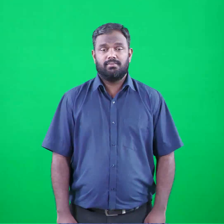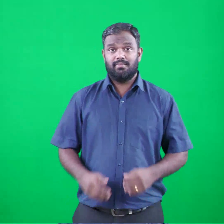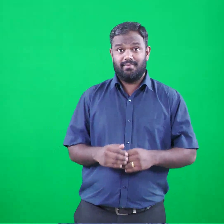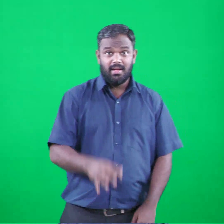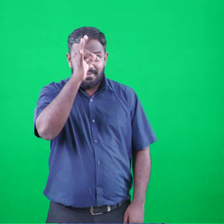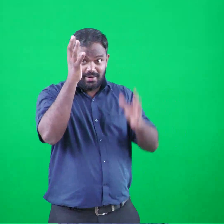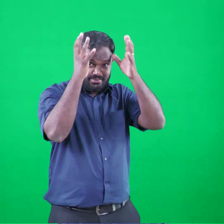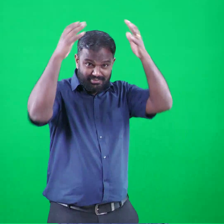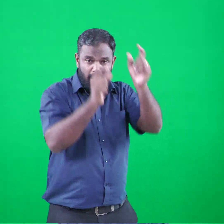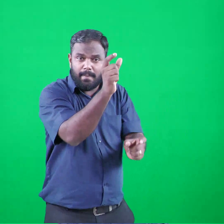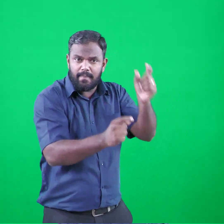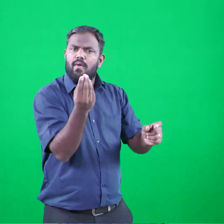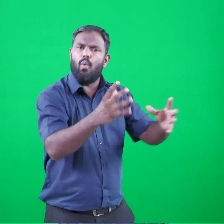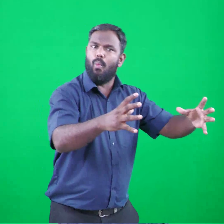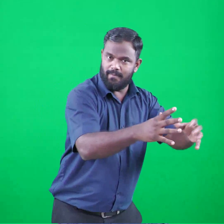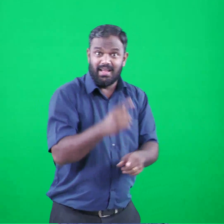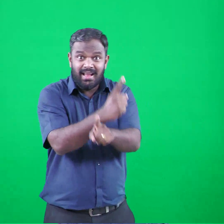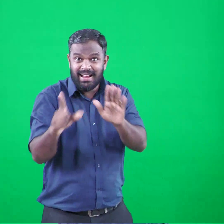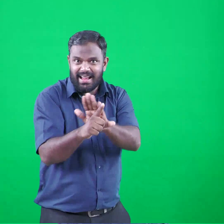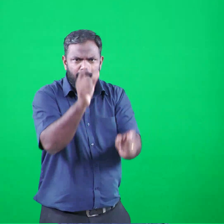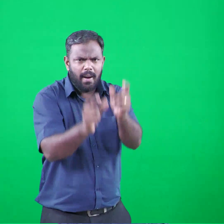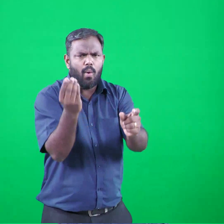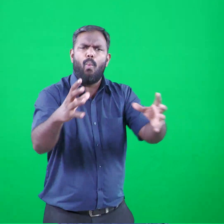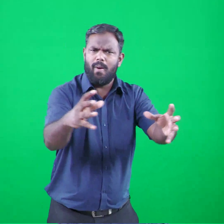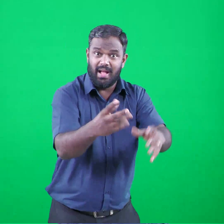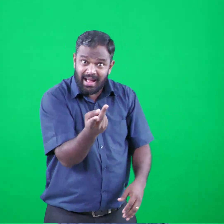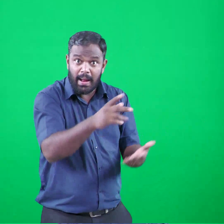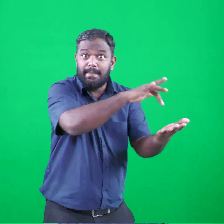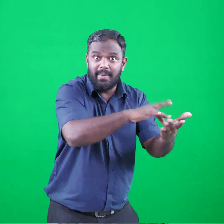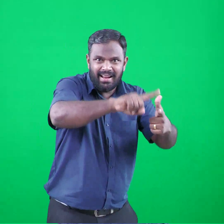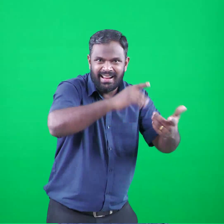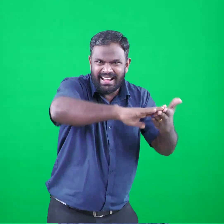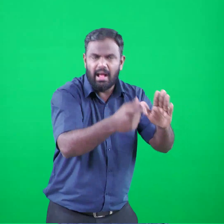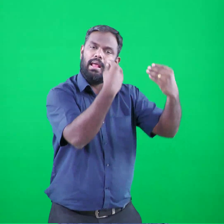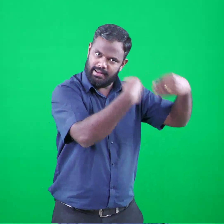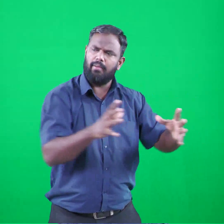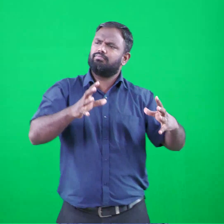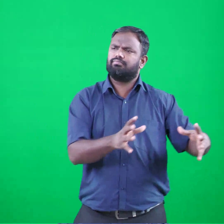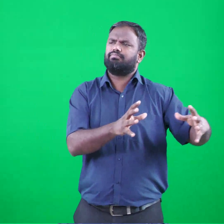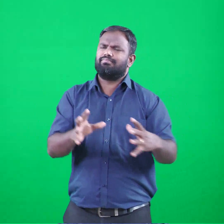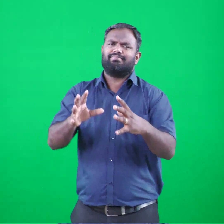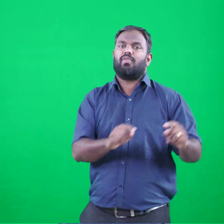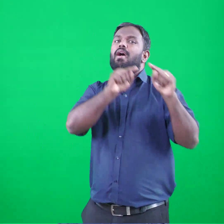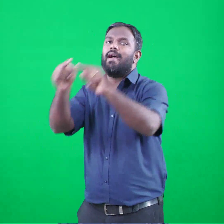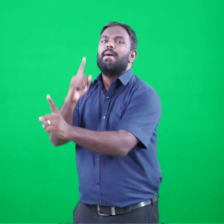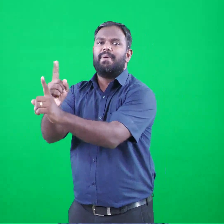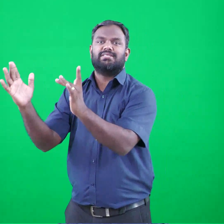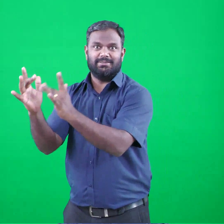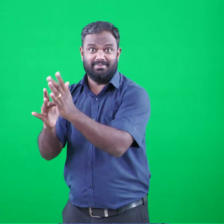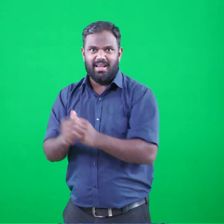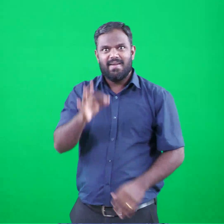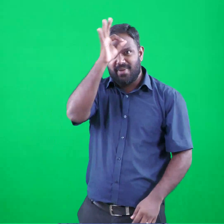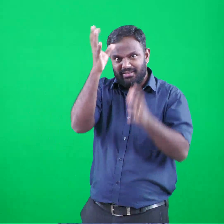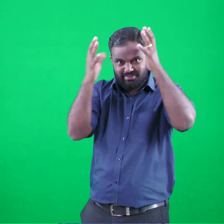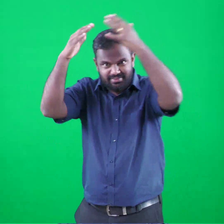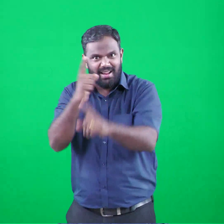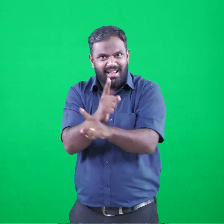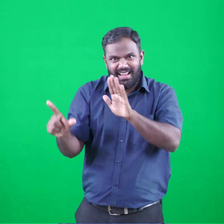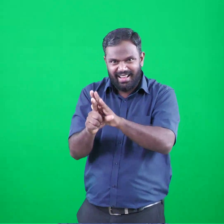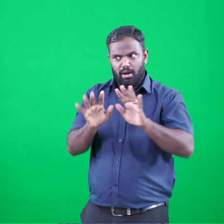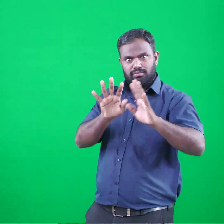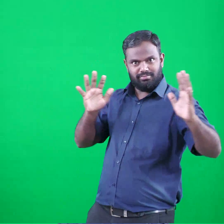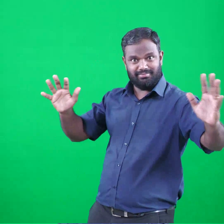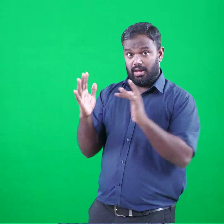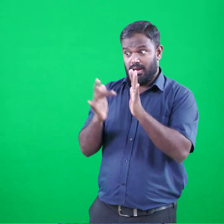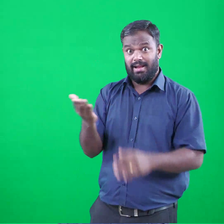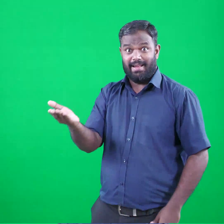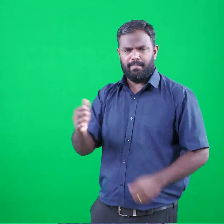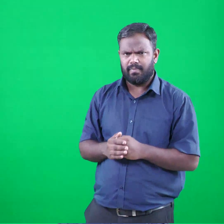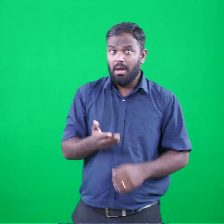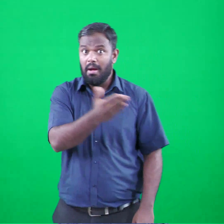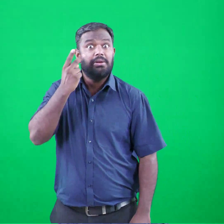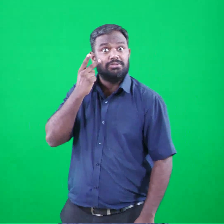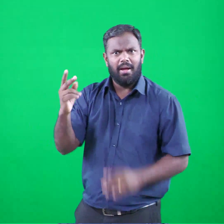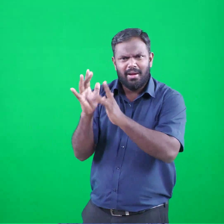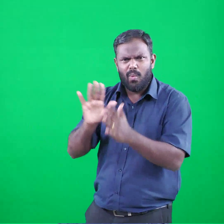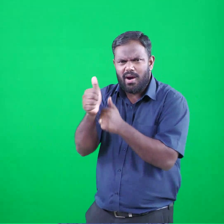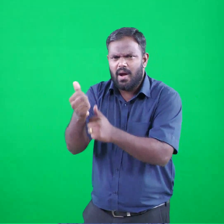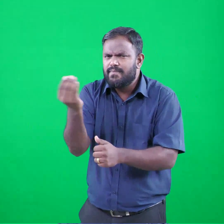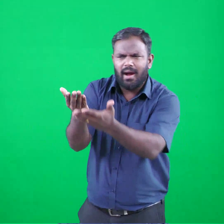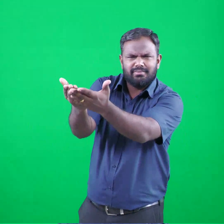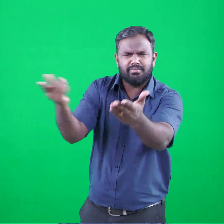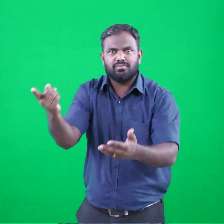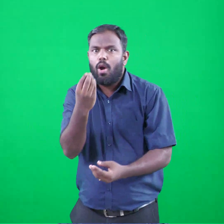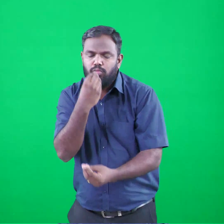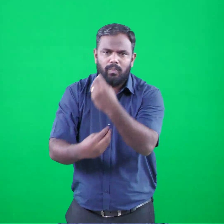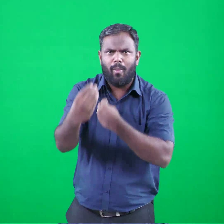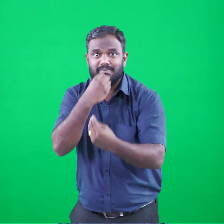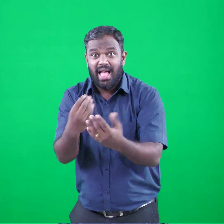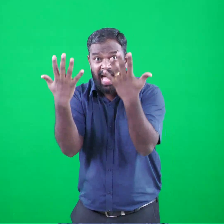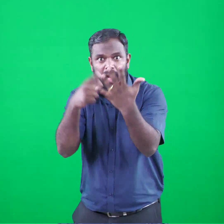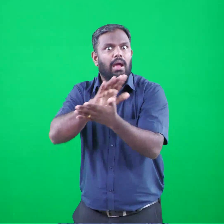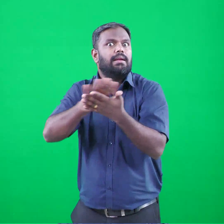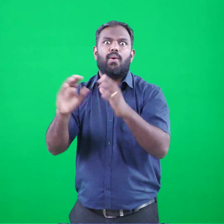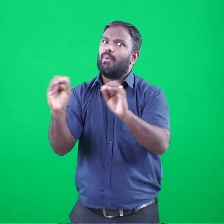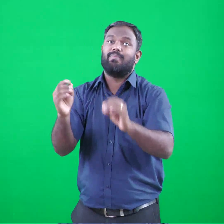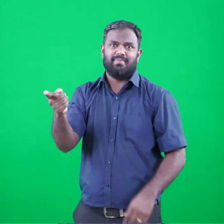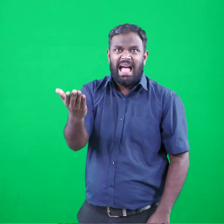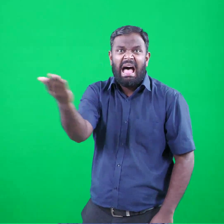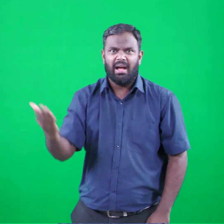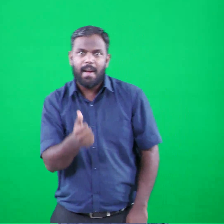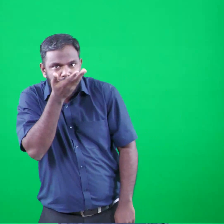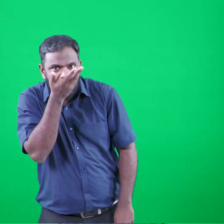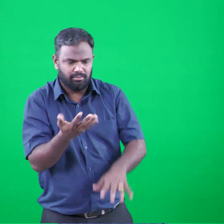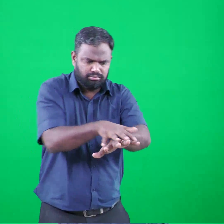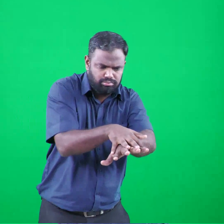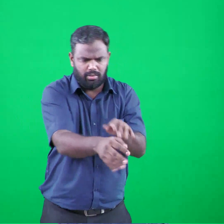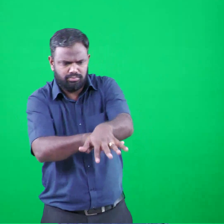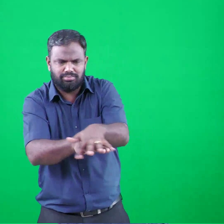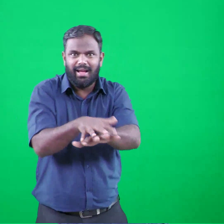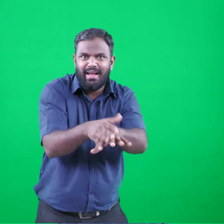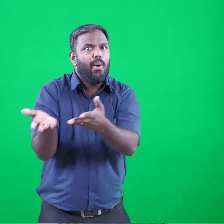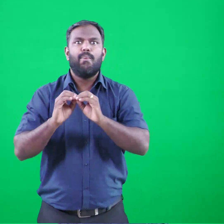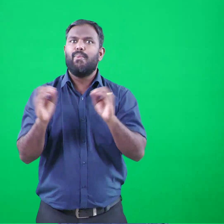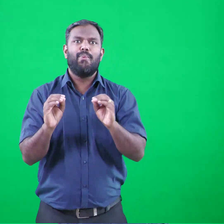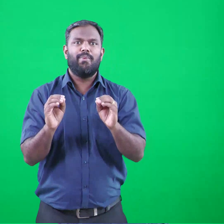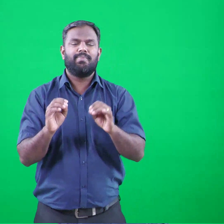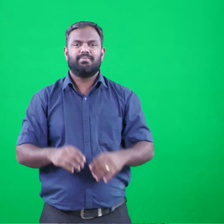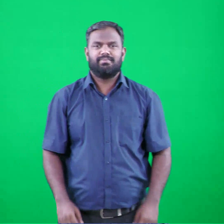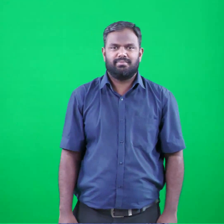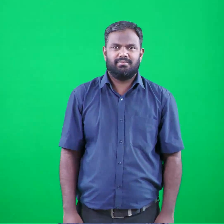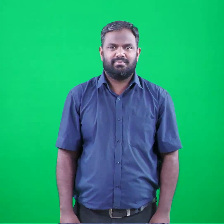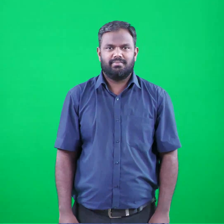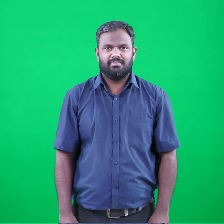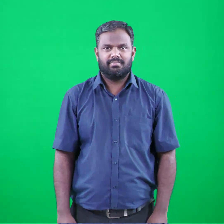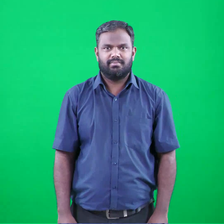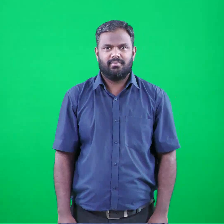Then the Pharisees and some of the scribes who had come from Jerusalem gathered around Jesus, and they saw some of His disciples eating with hands that were defiled- that is, unwashed.